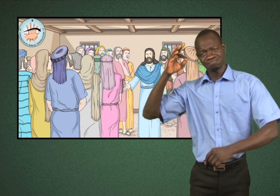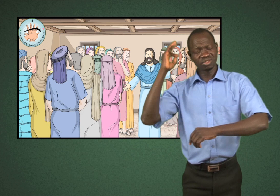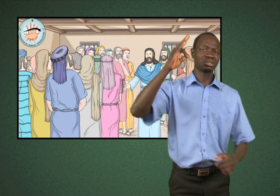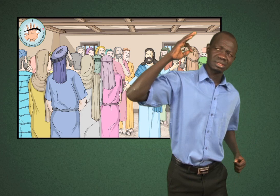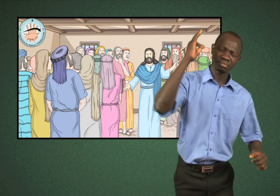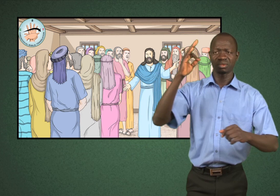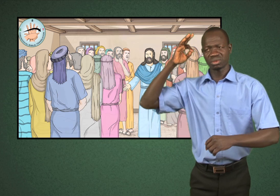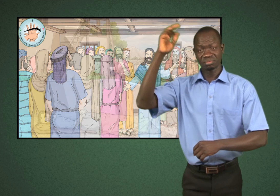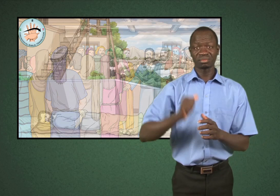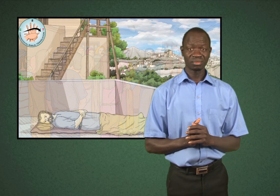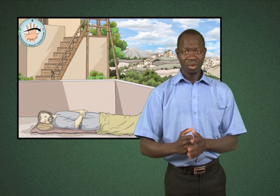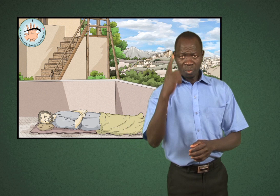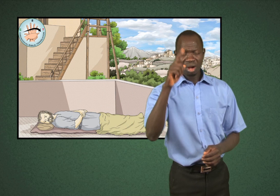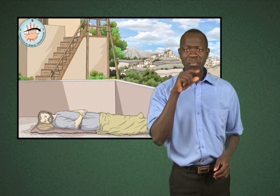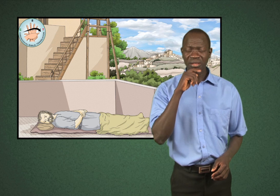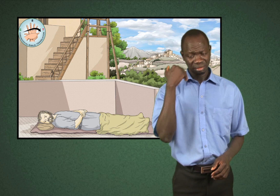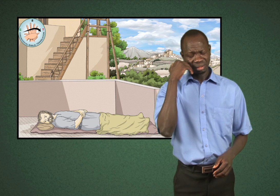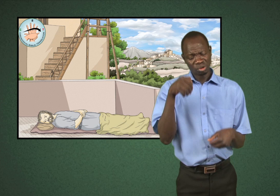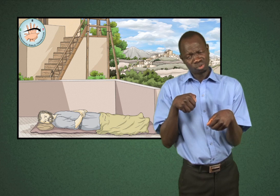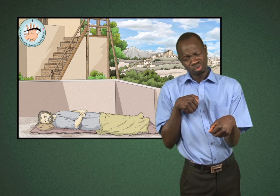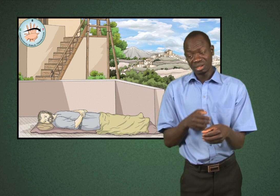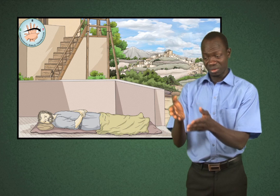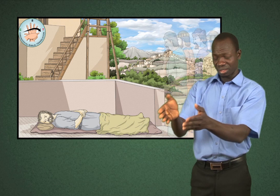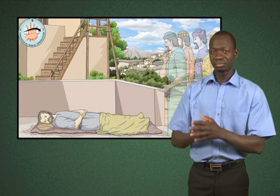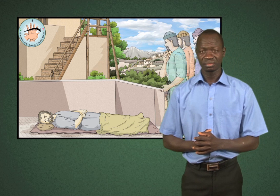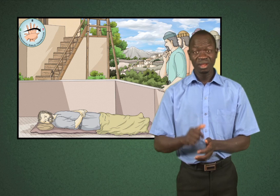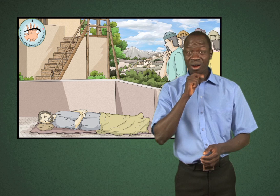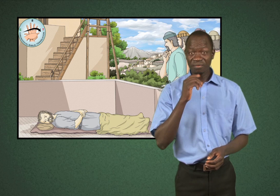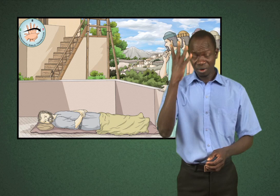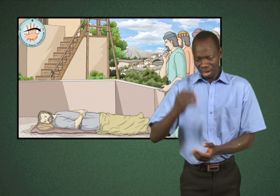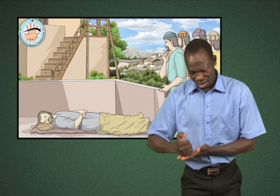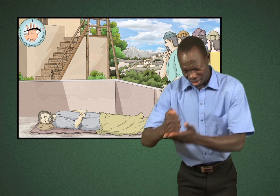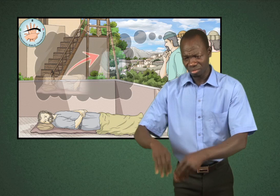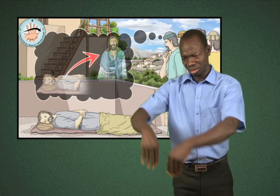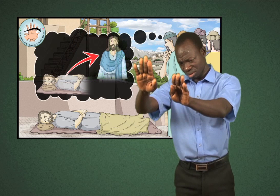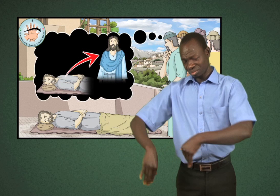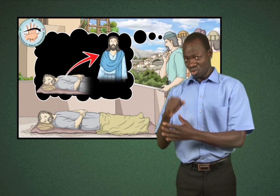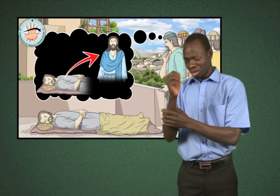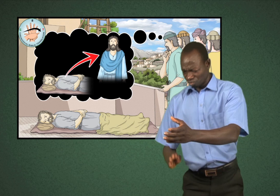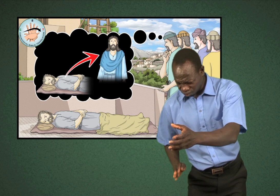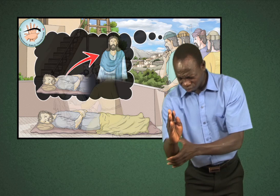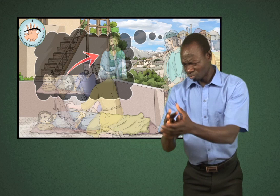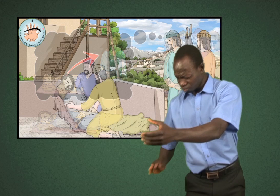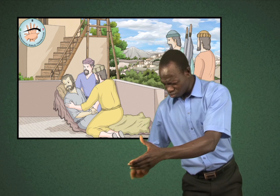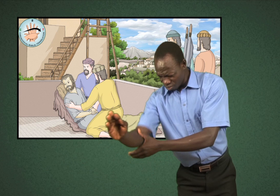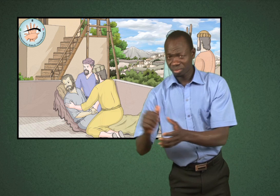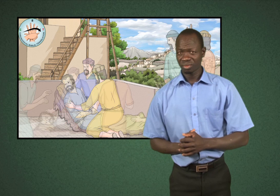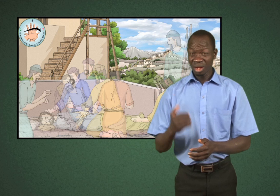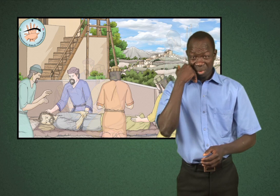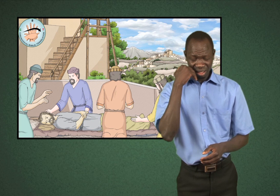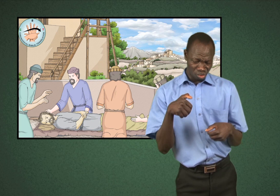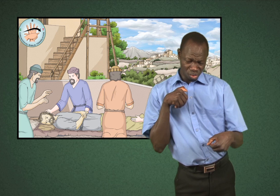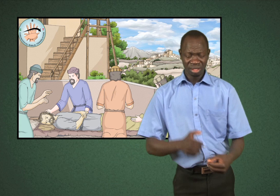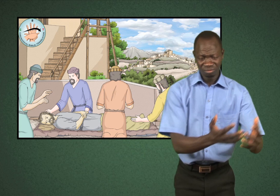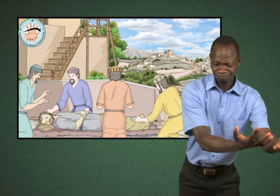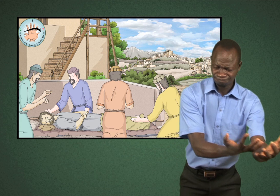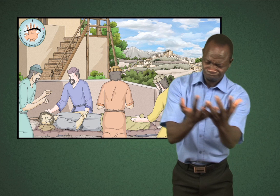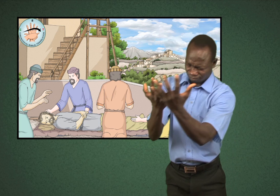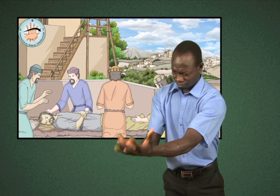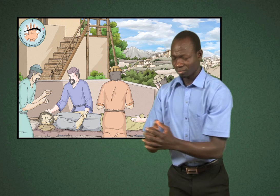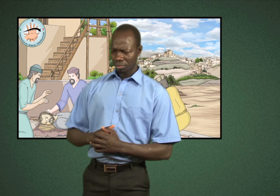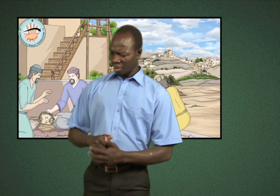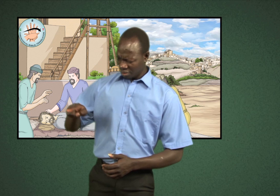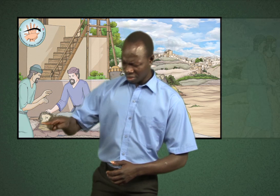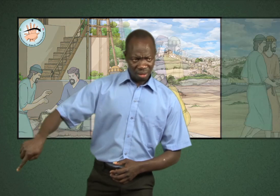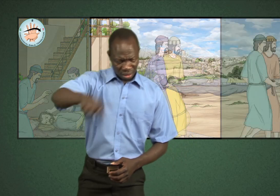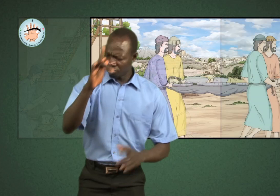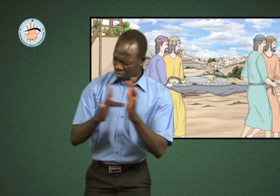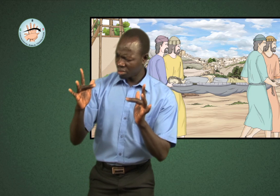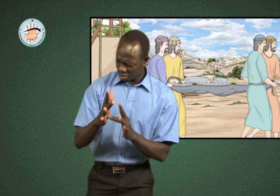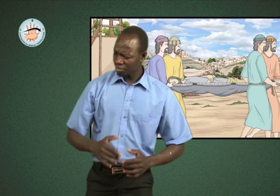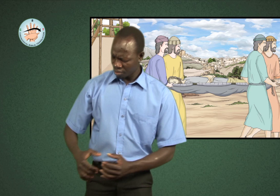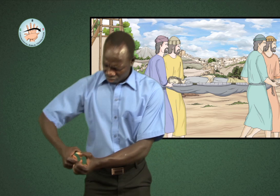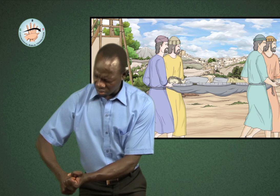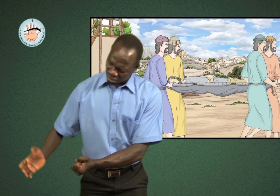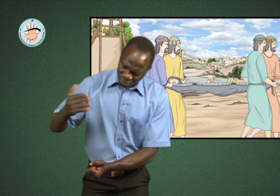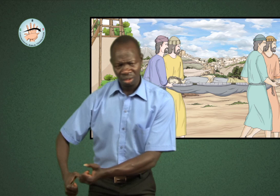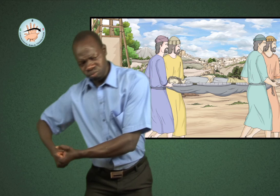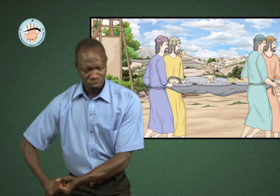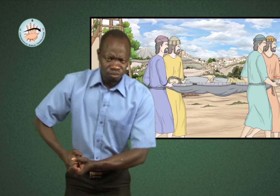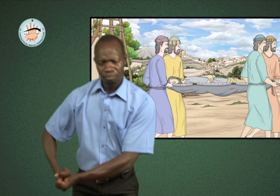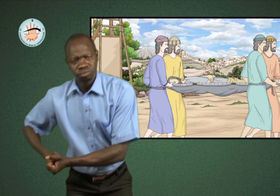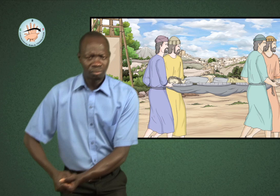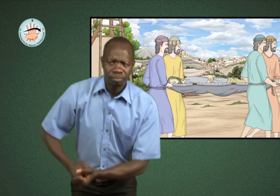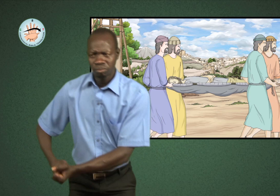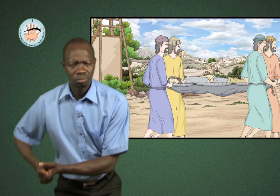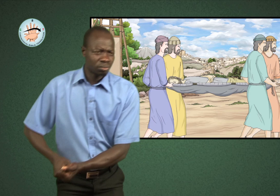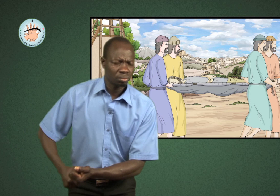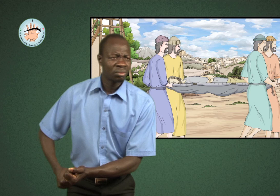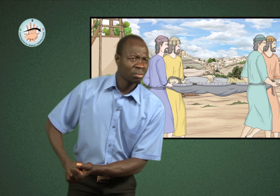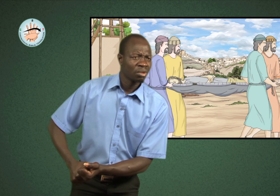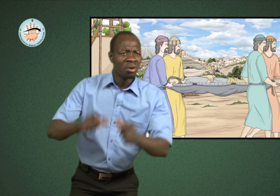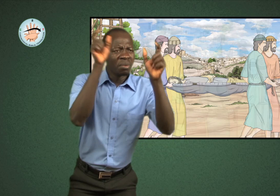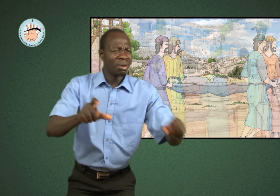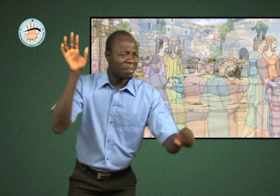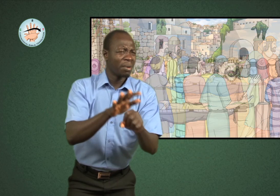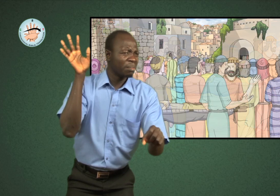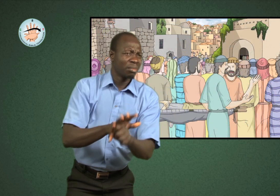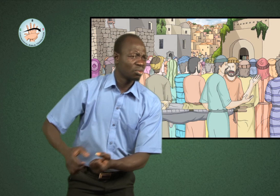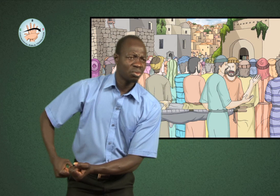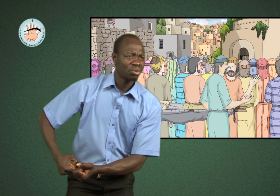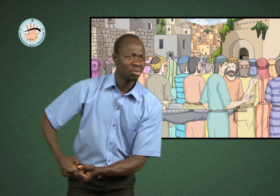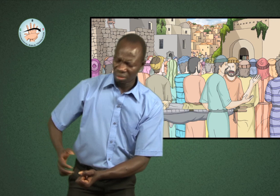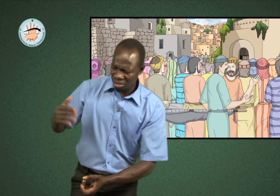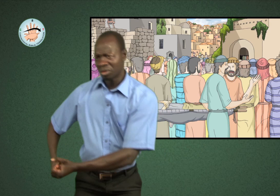Then a paralytic was brought to Him, carried by four men.